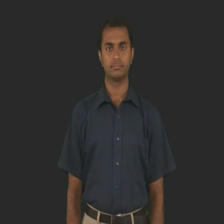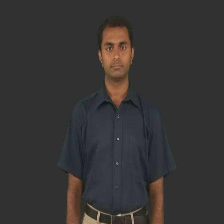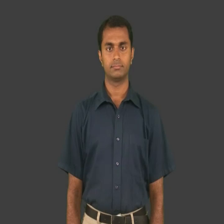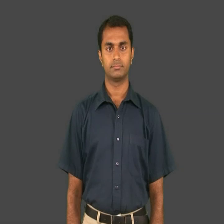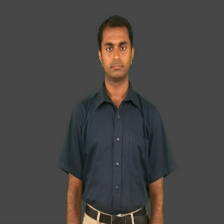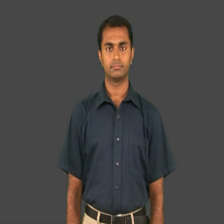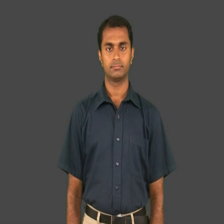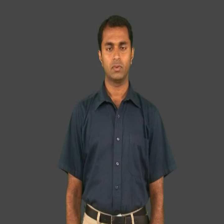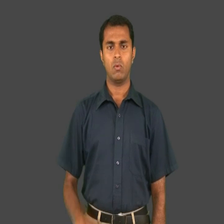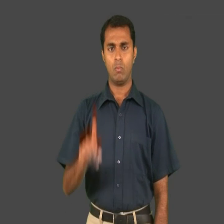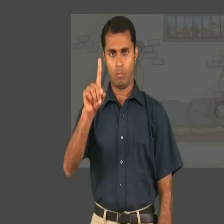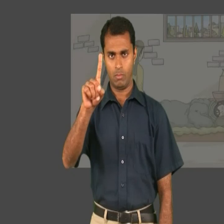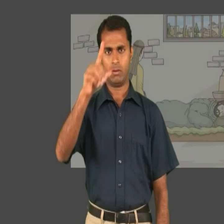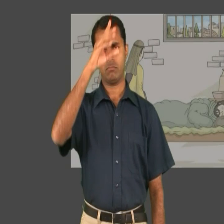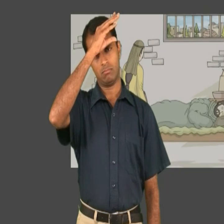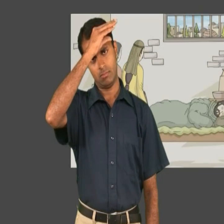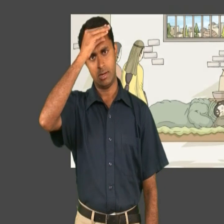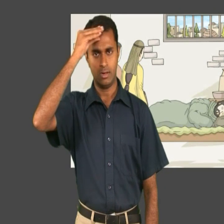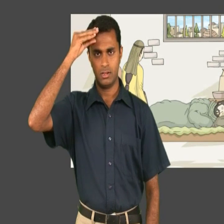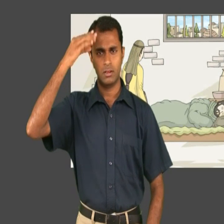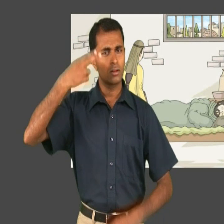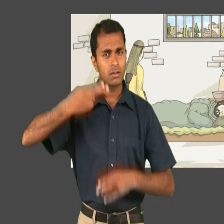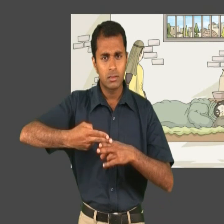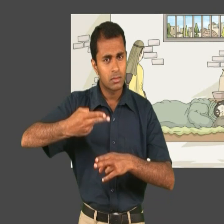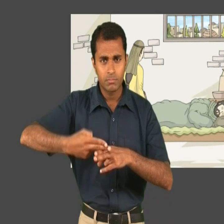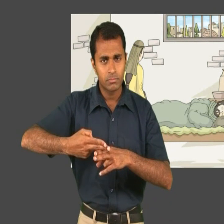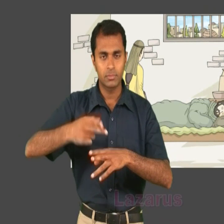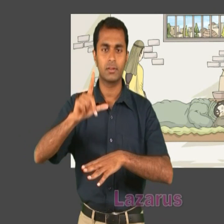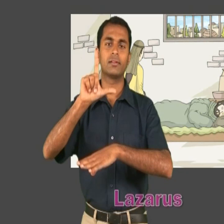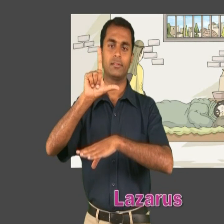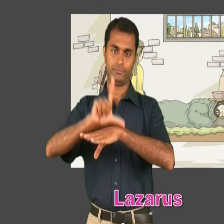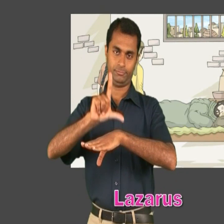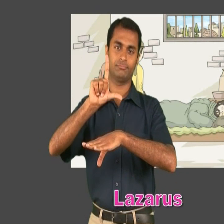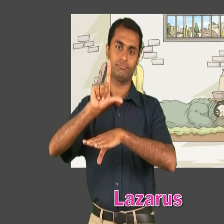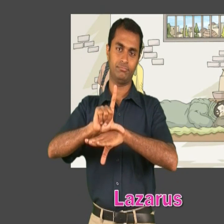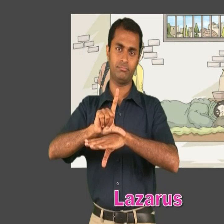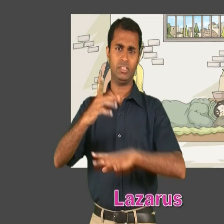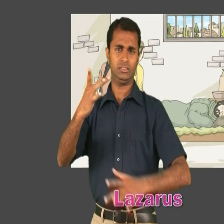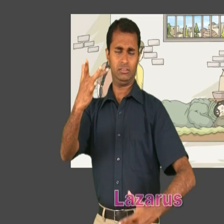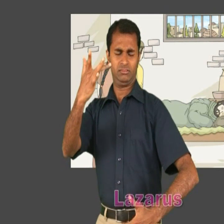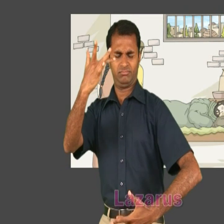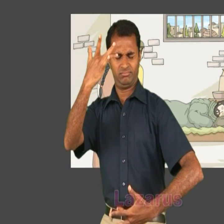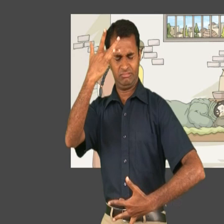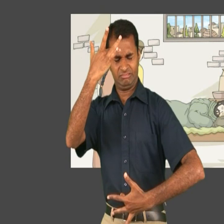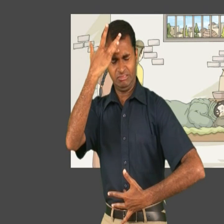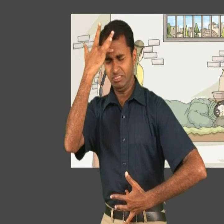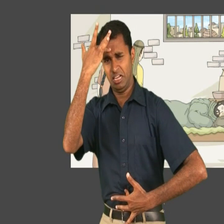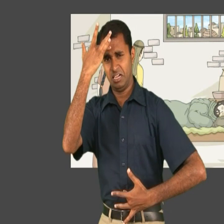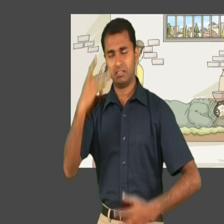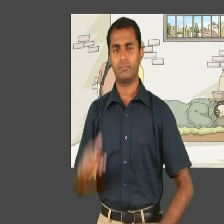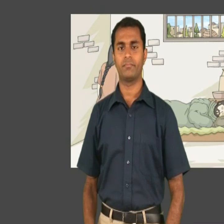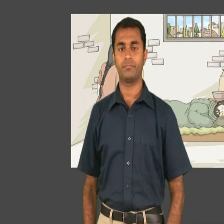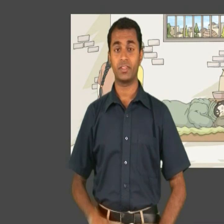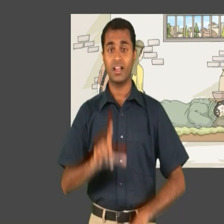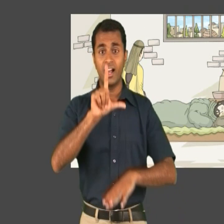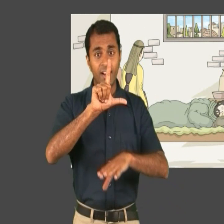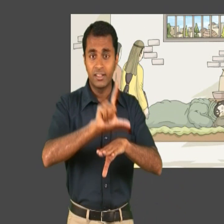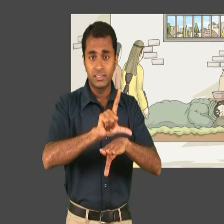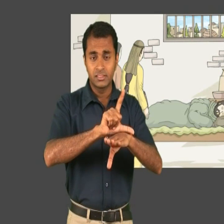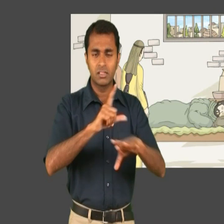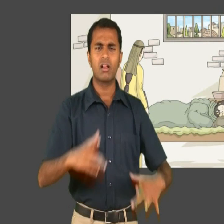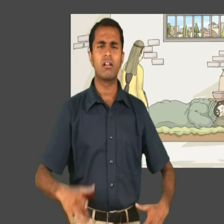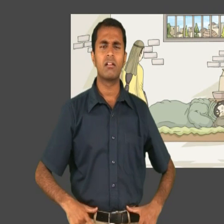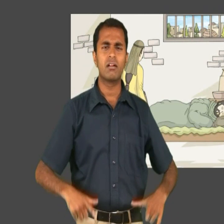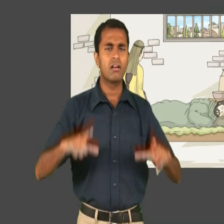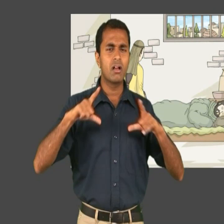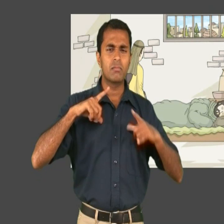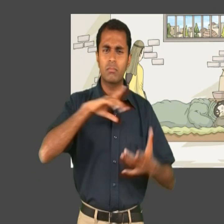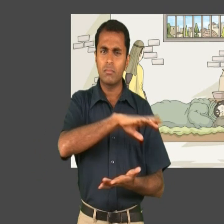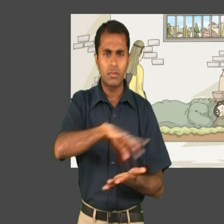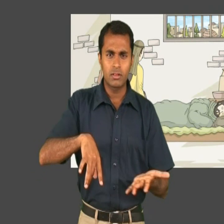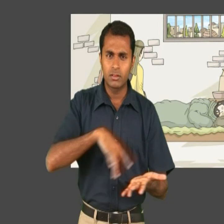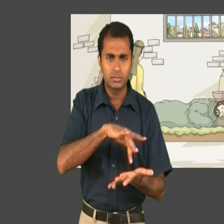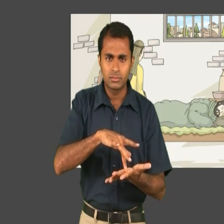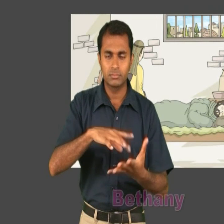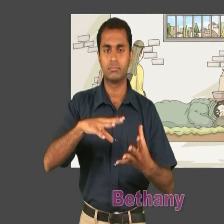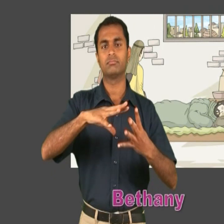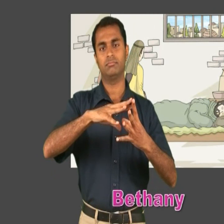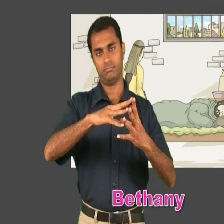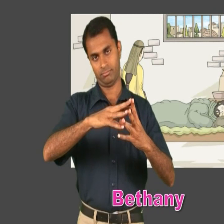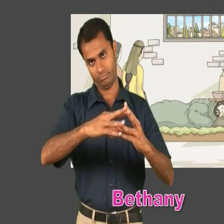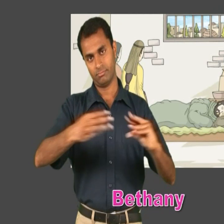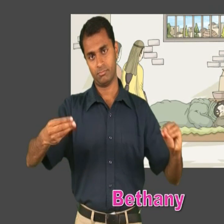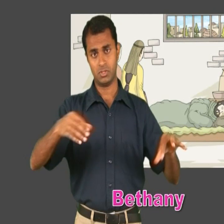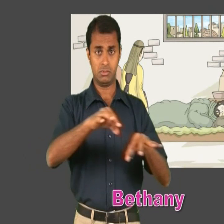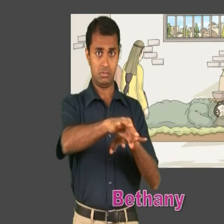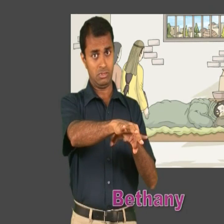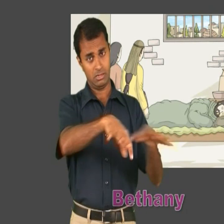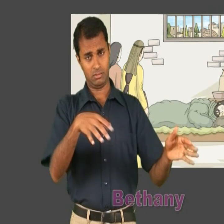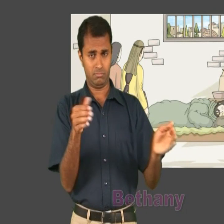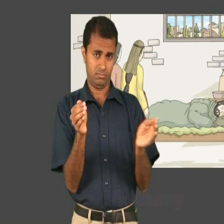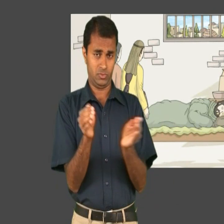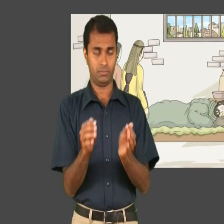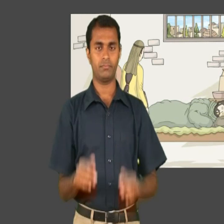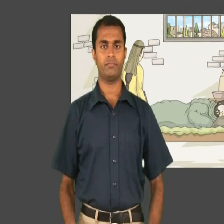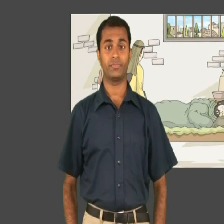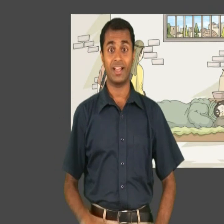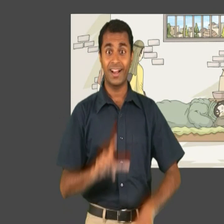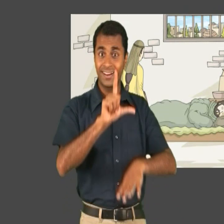At this time a man named Lazarus was sick.